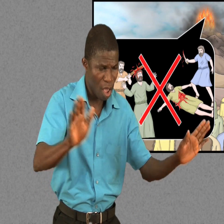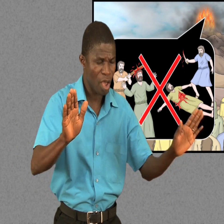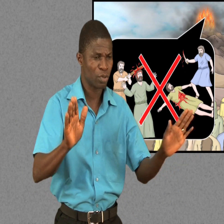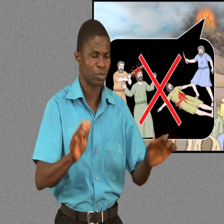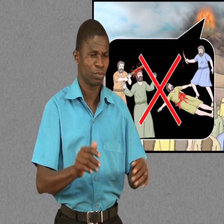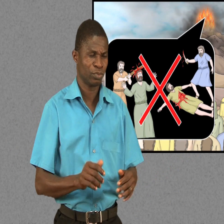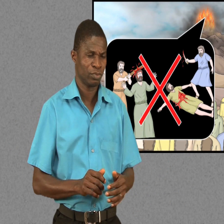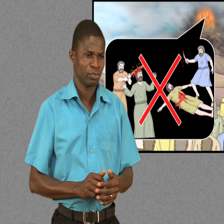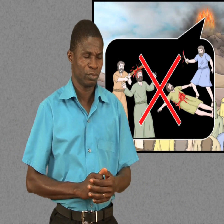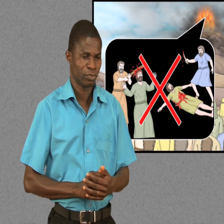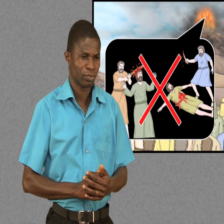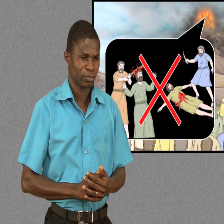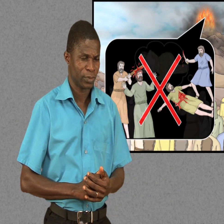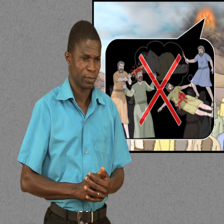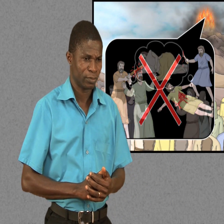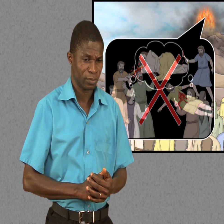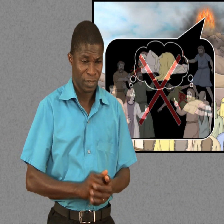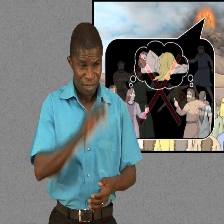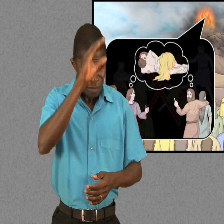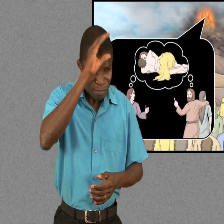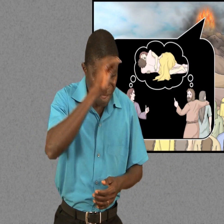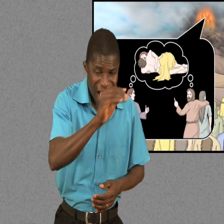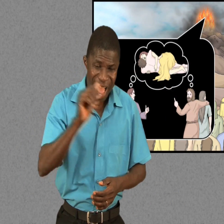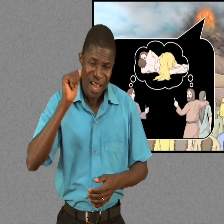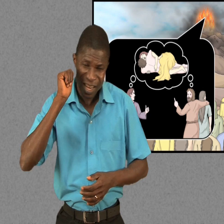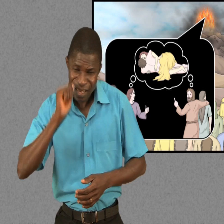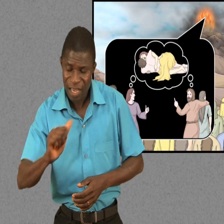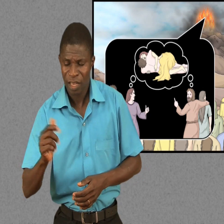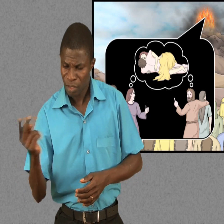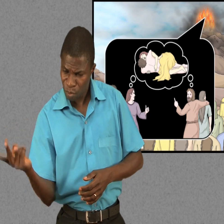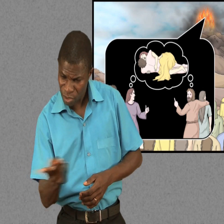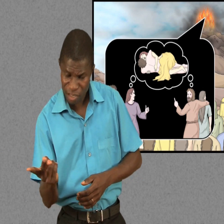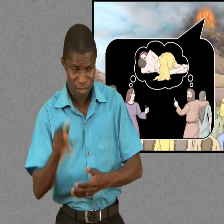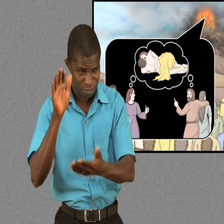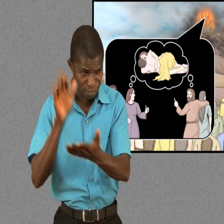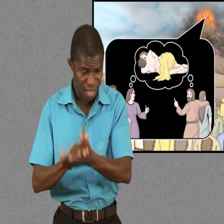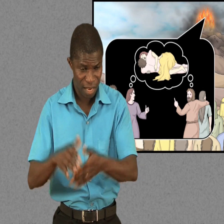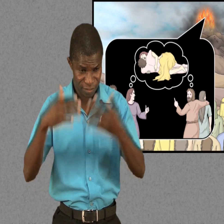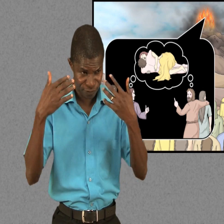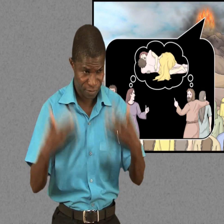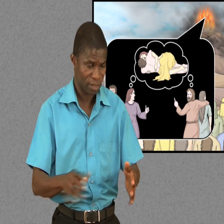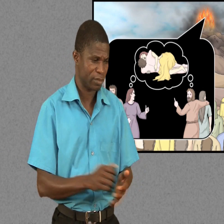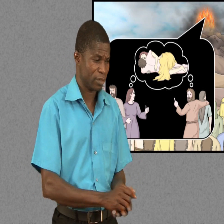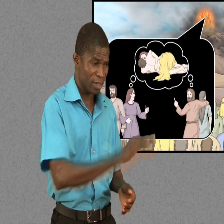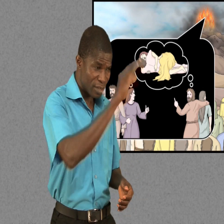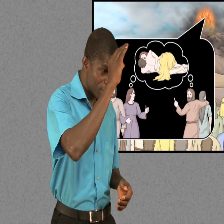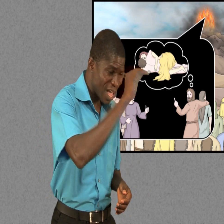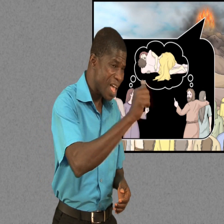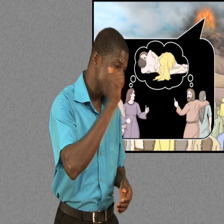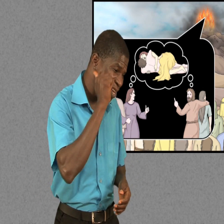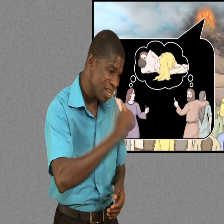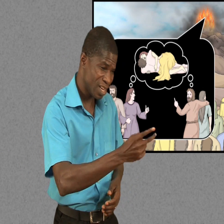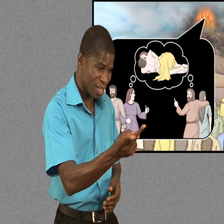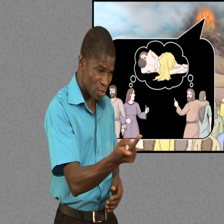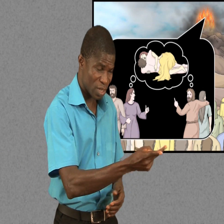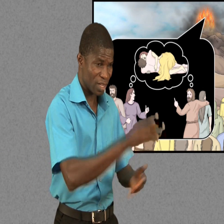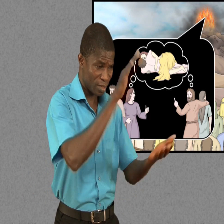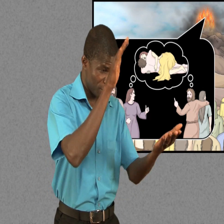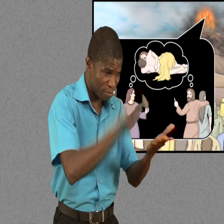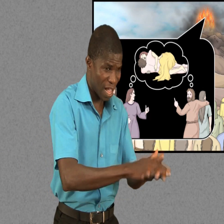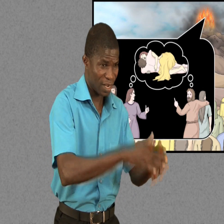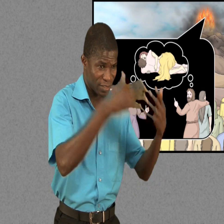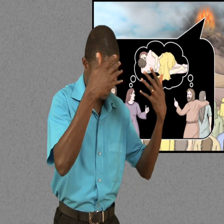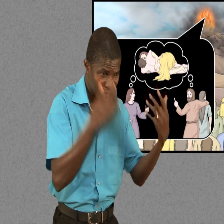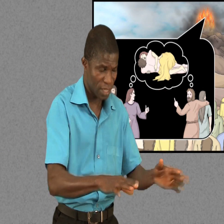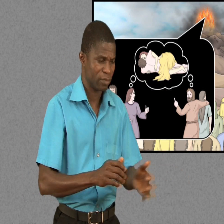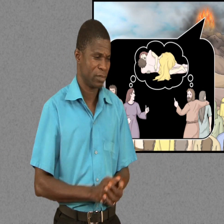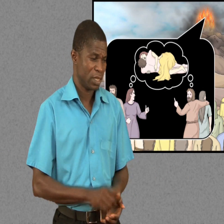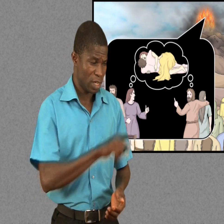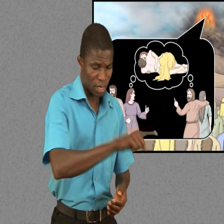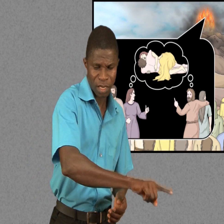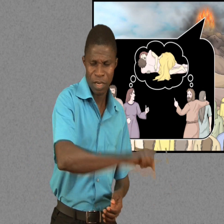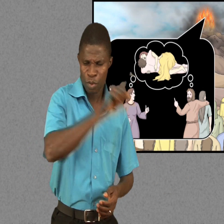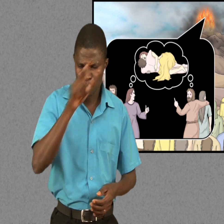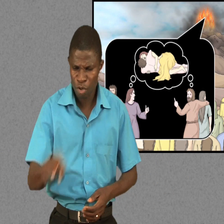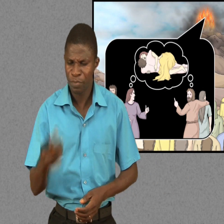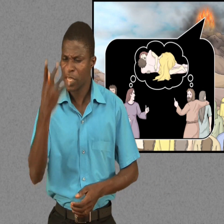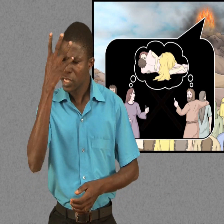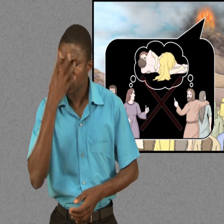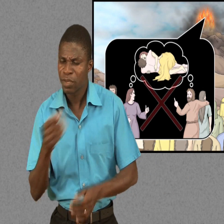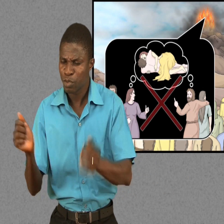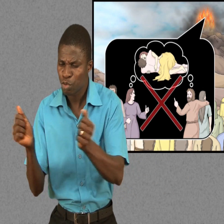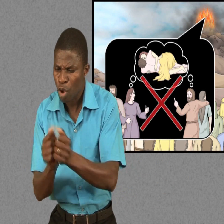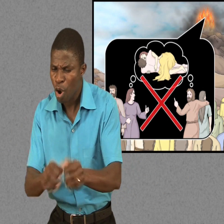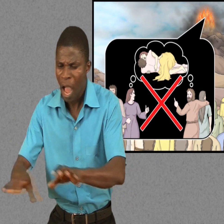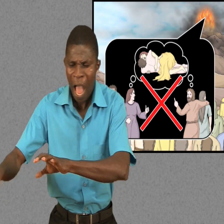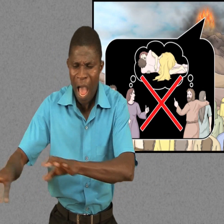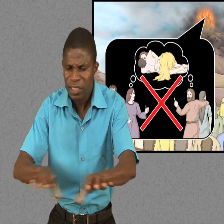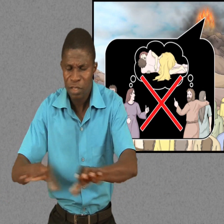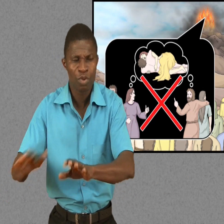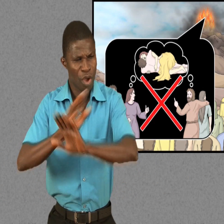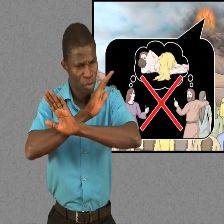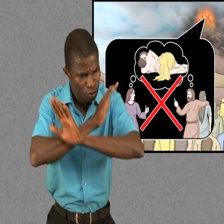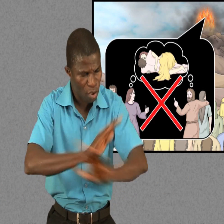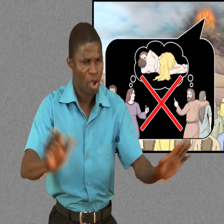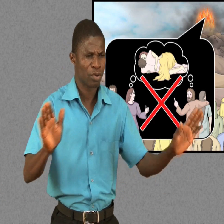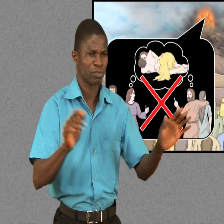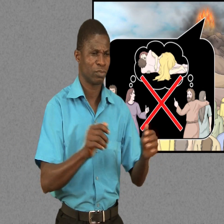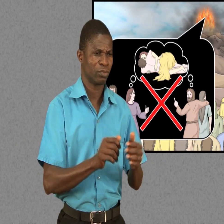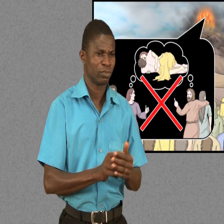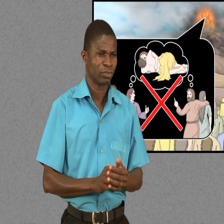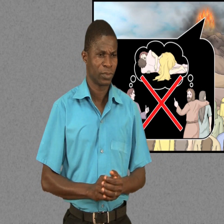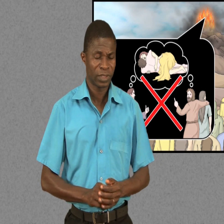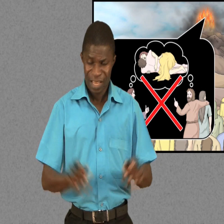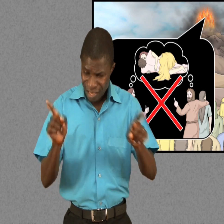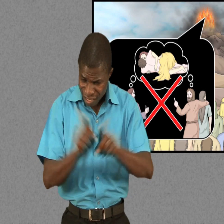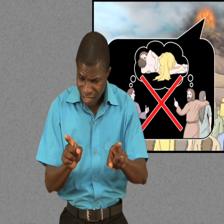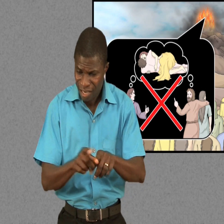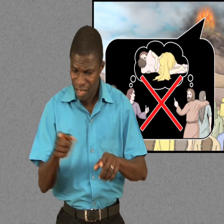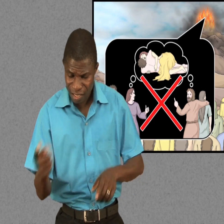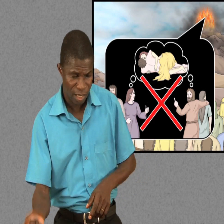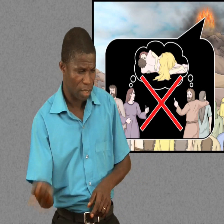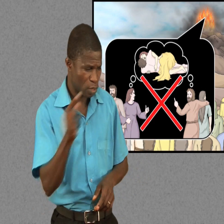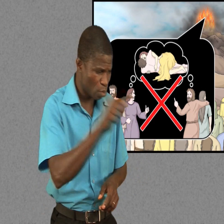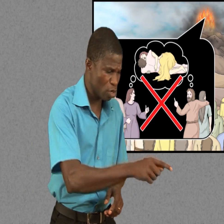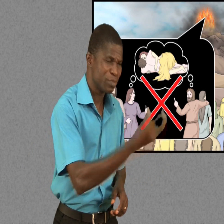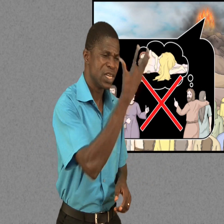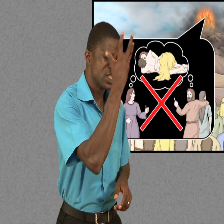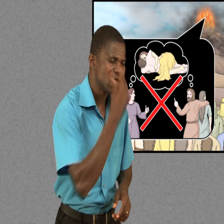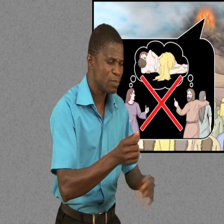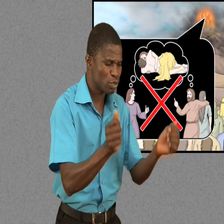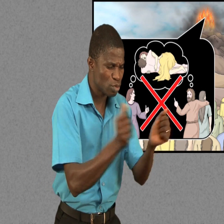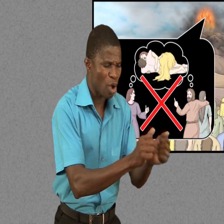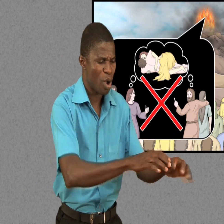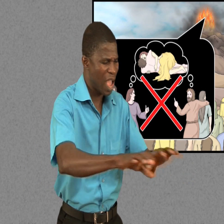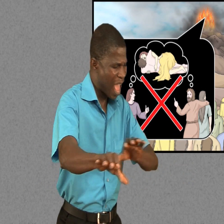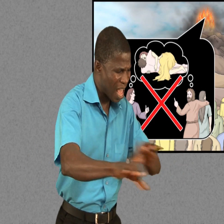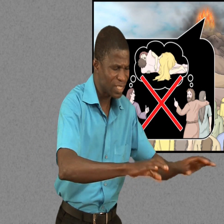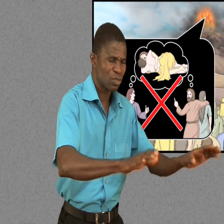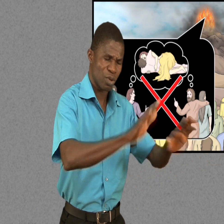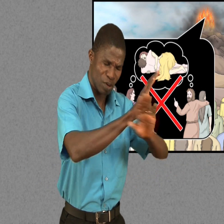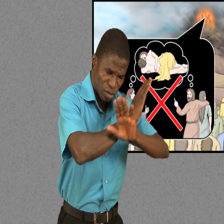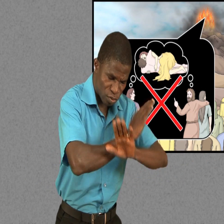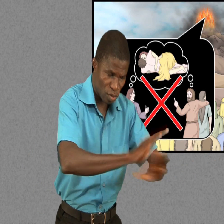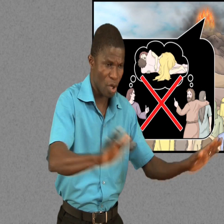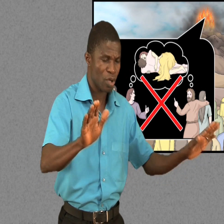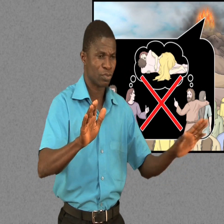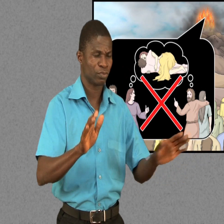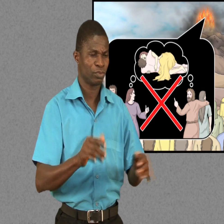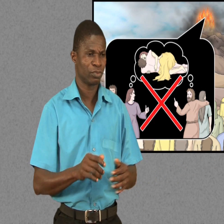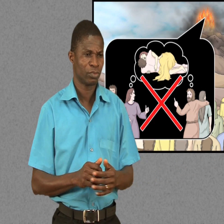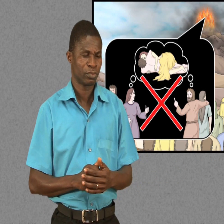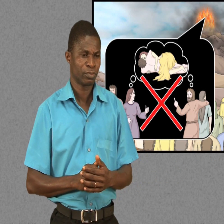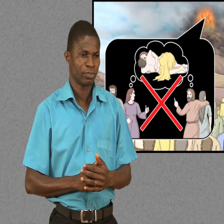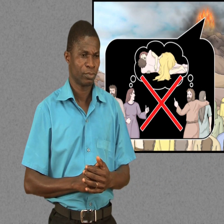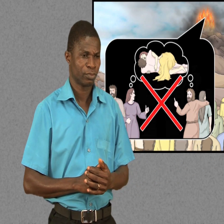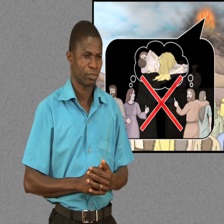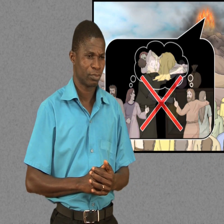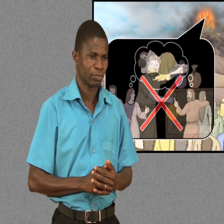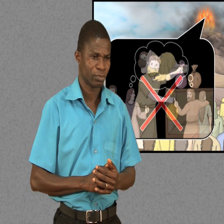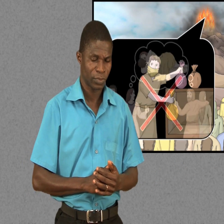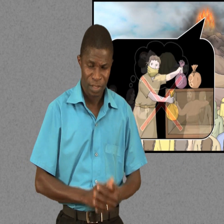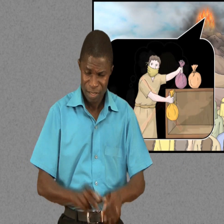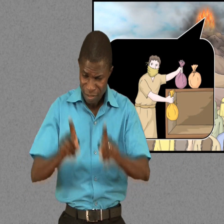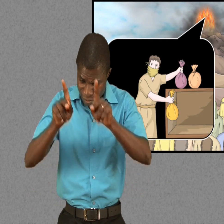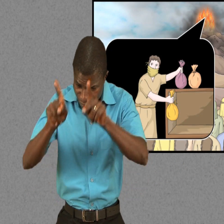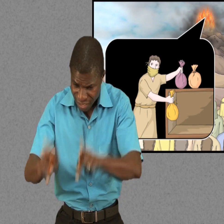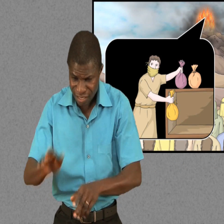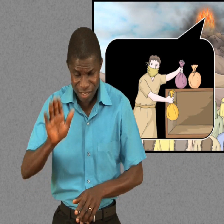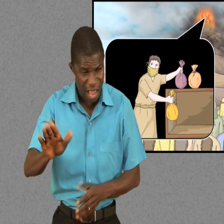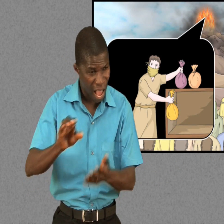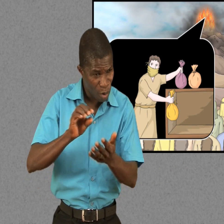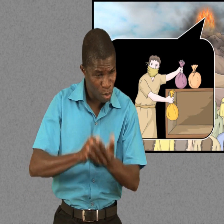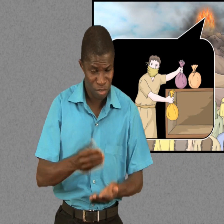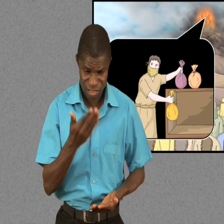You shall not commit adultery.